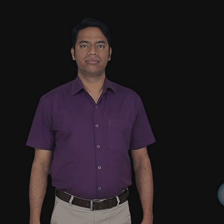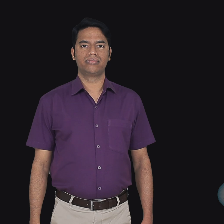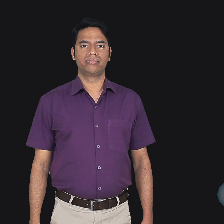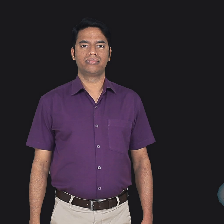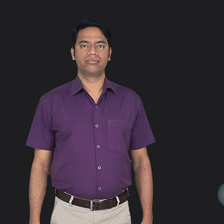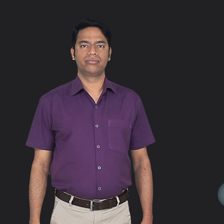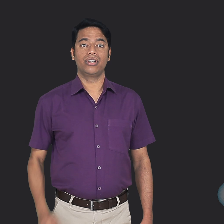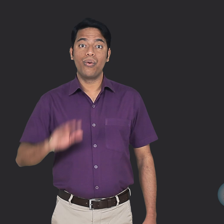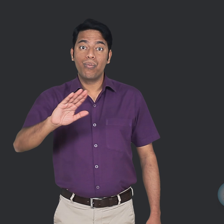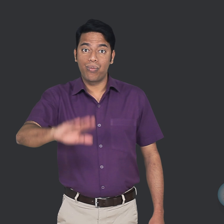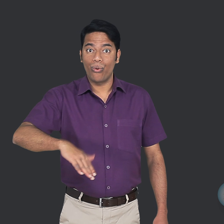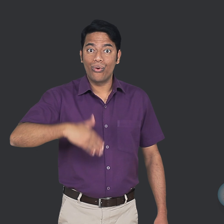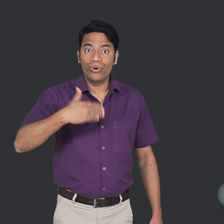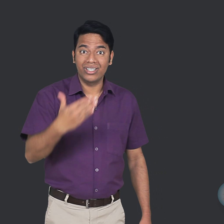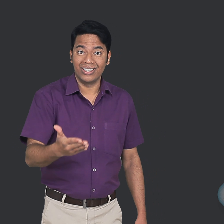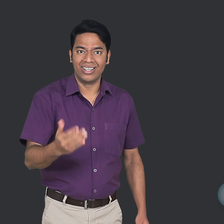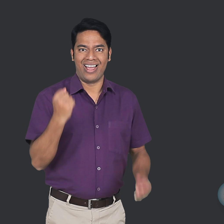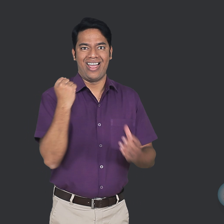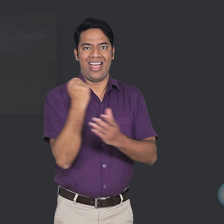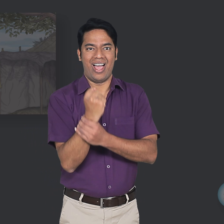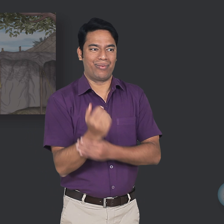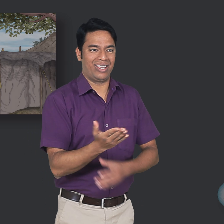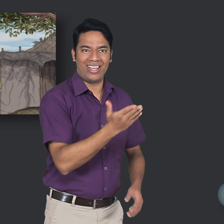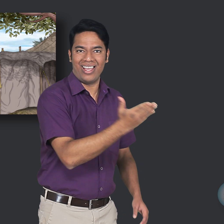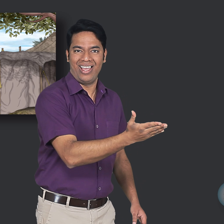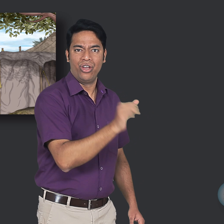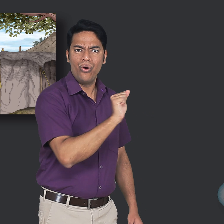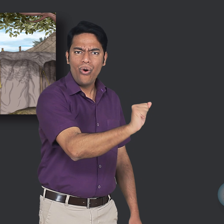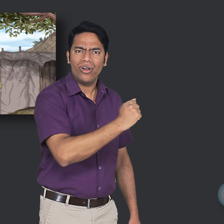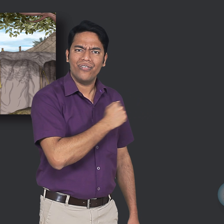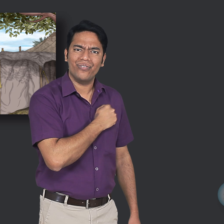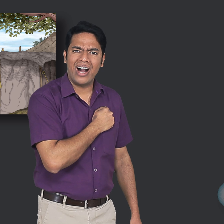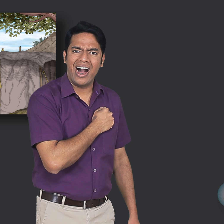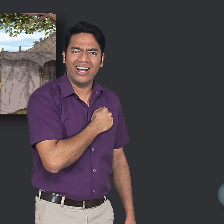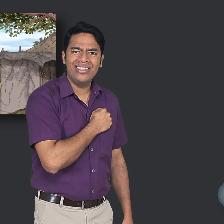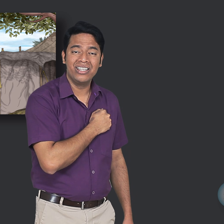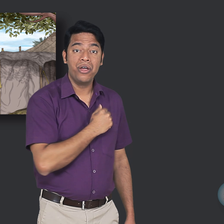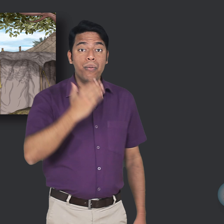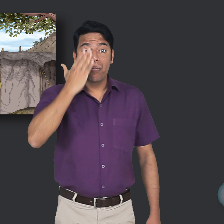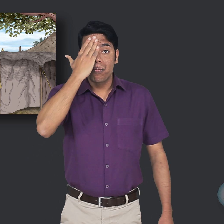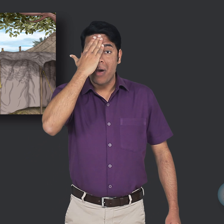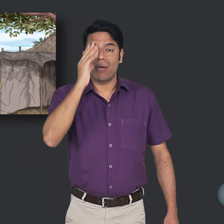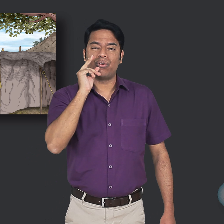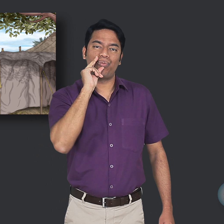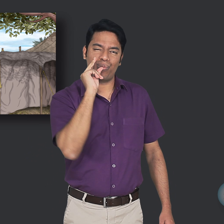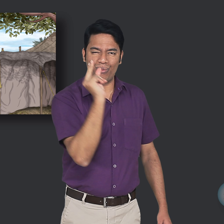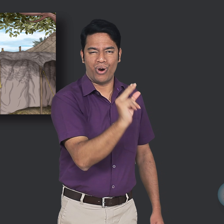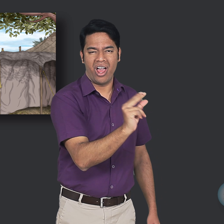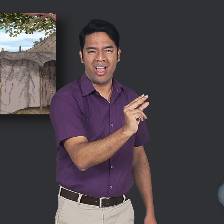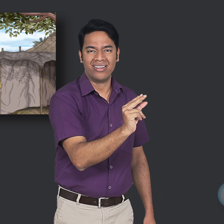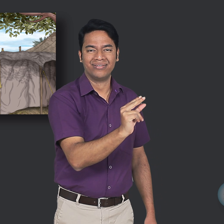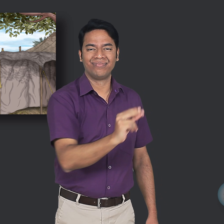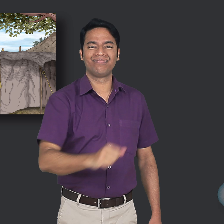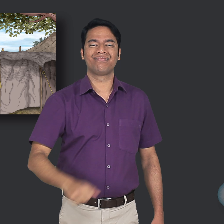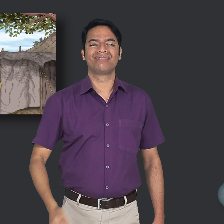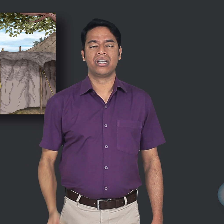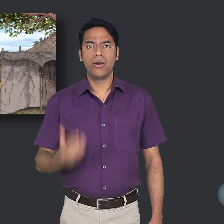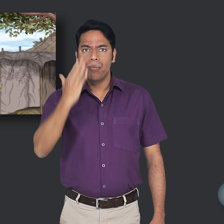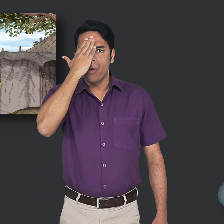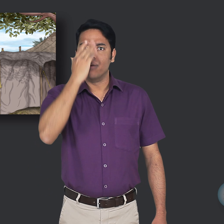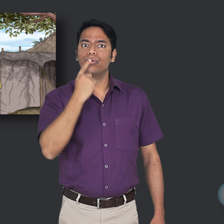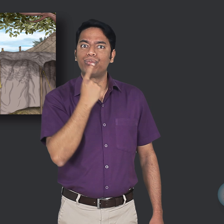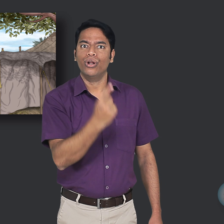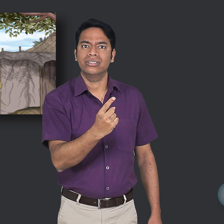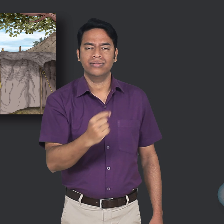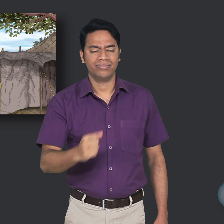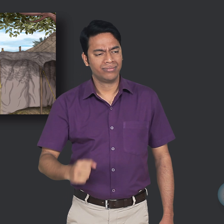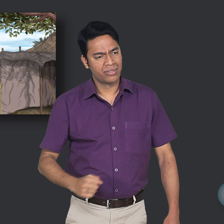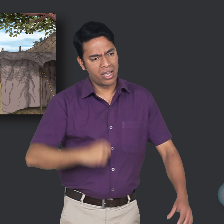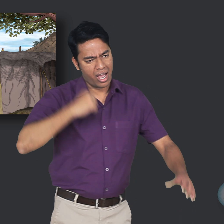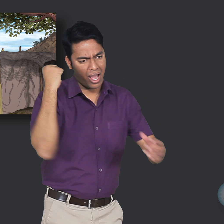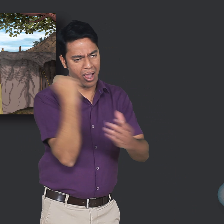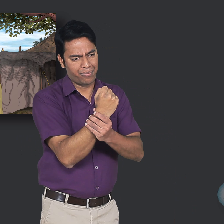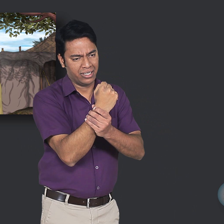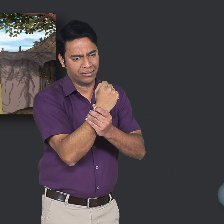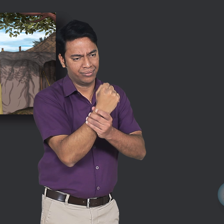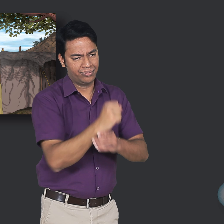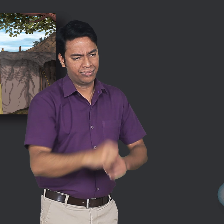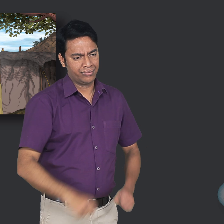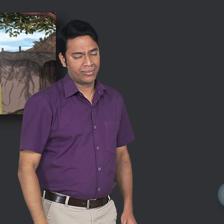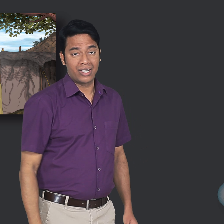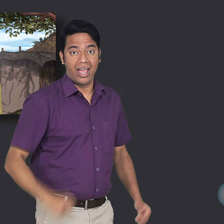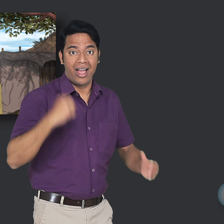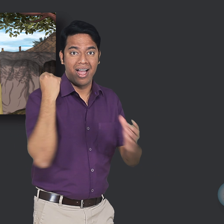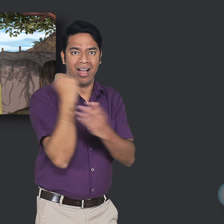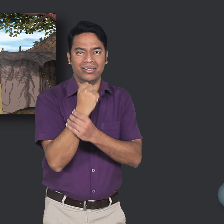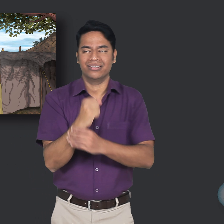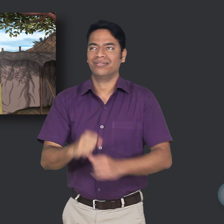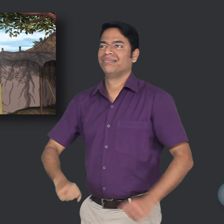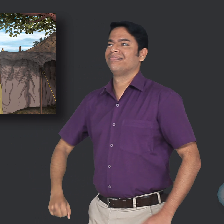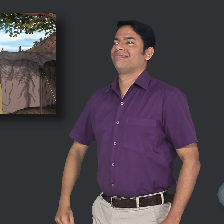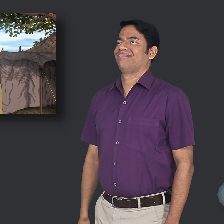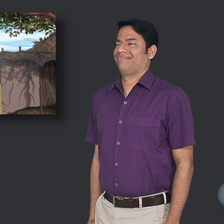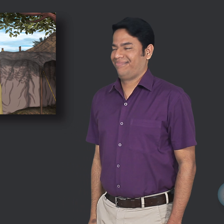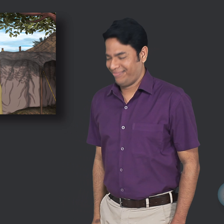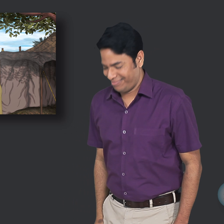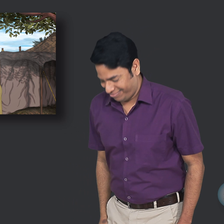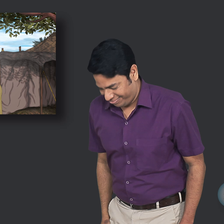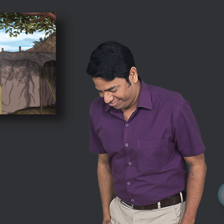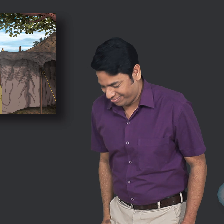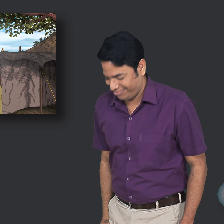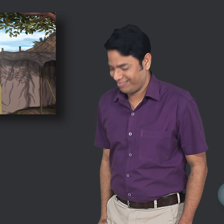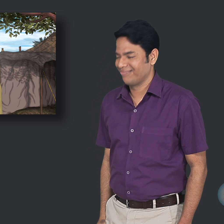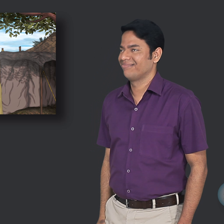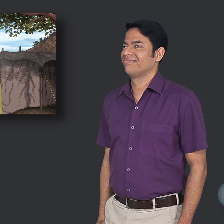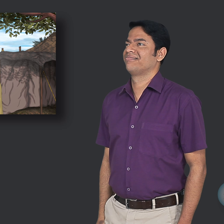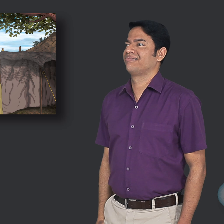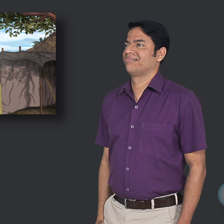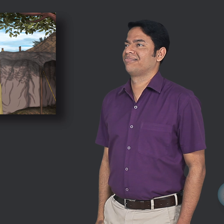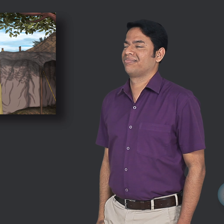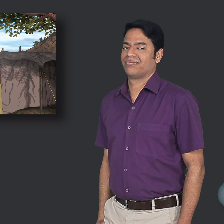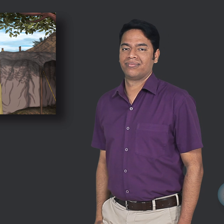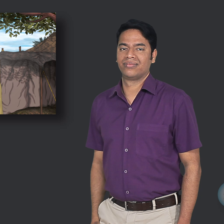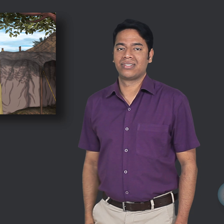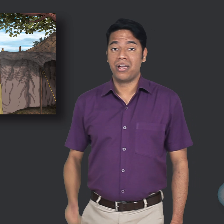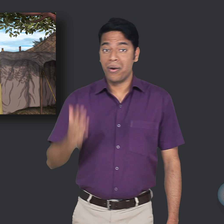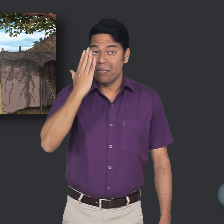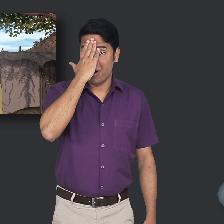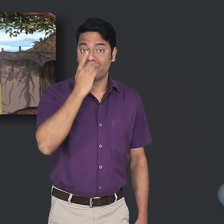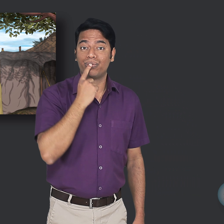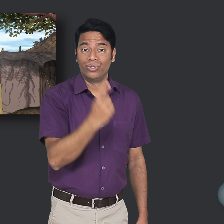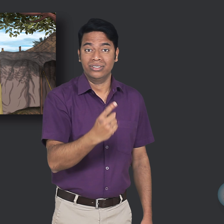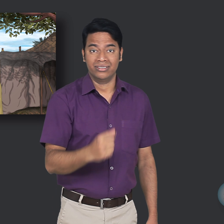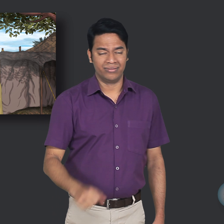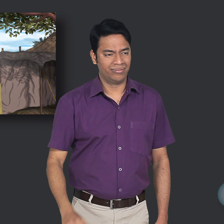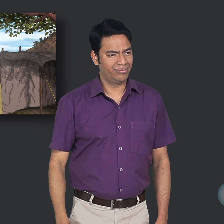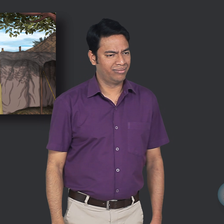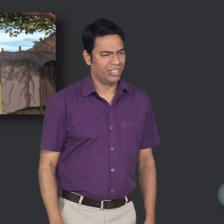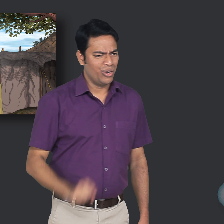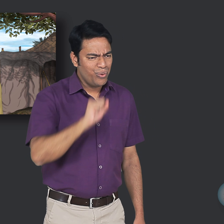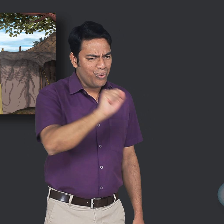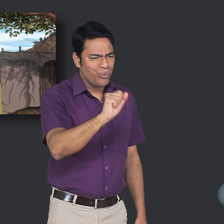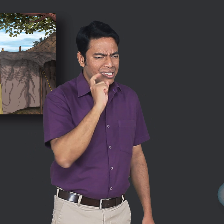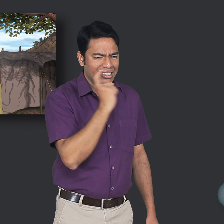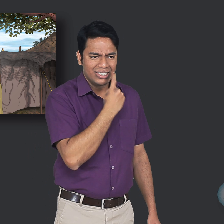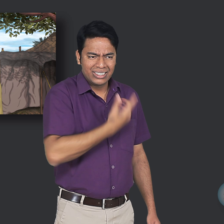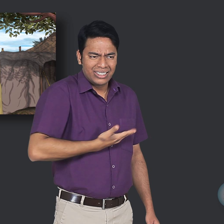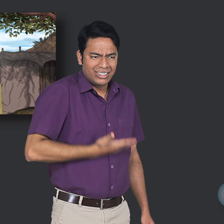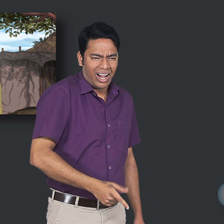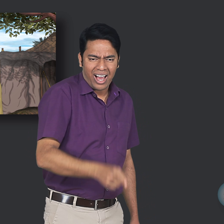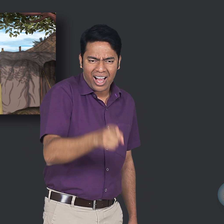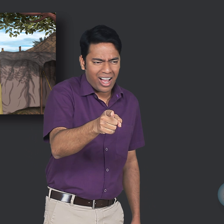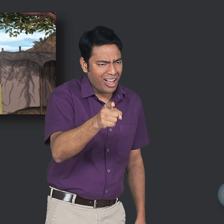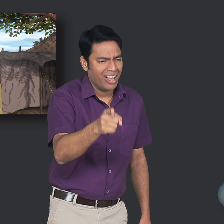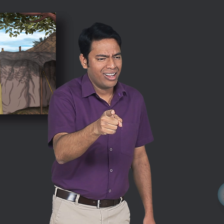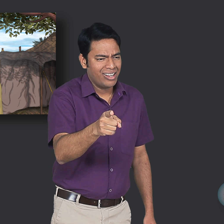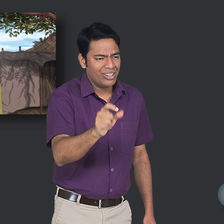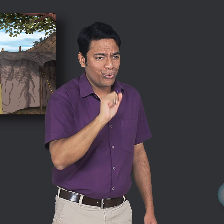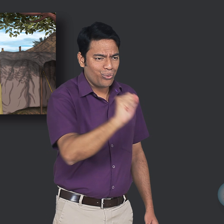Some time later God tested Abraham and said to him, “Abraham!” “Here I am,” he answered.